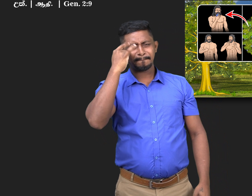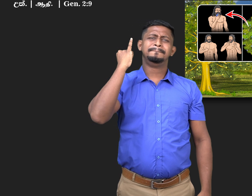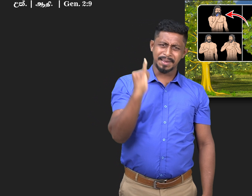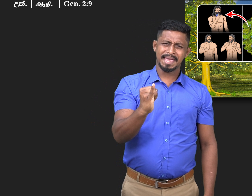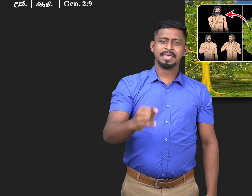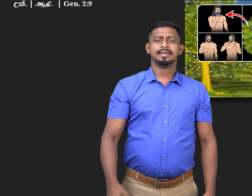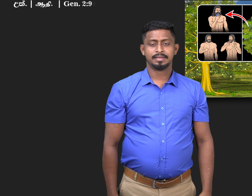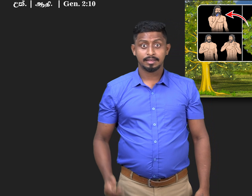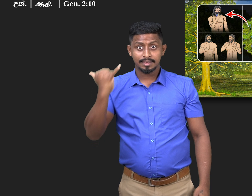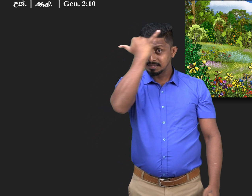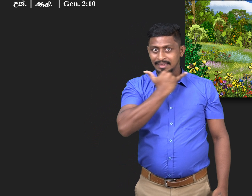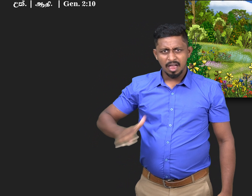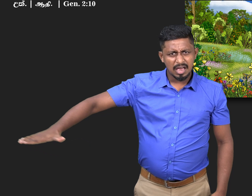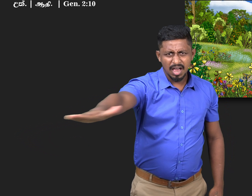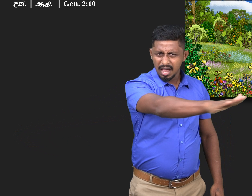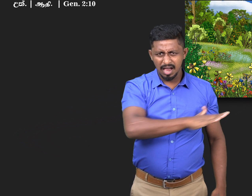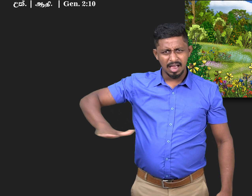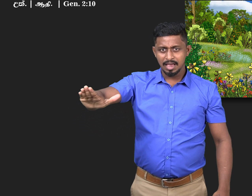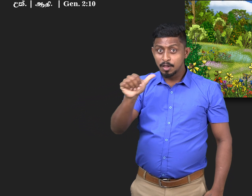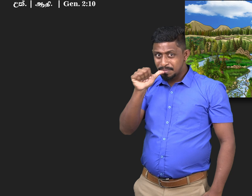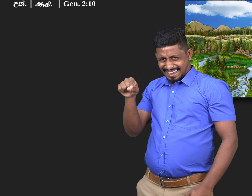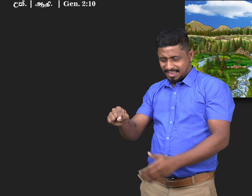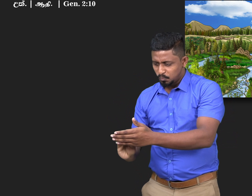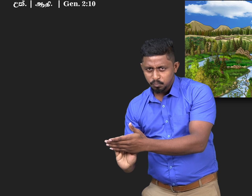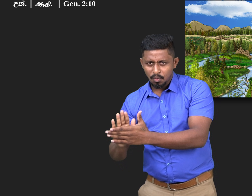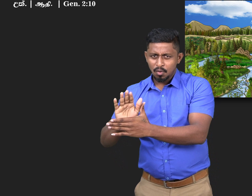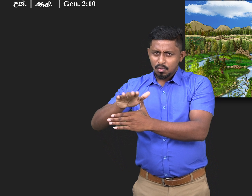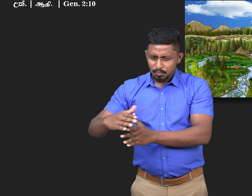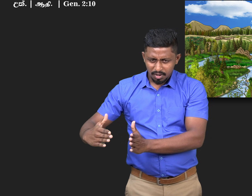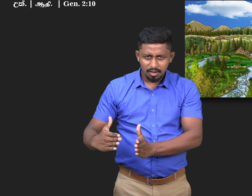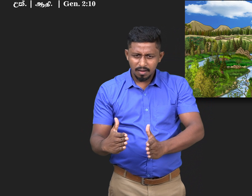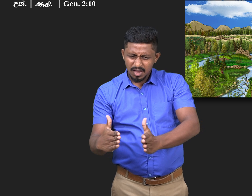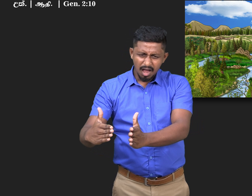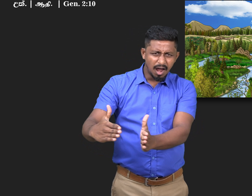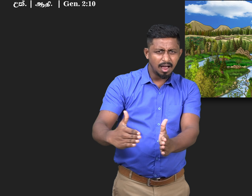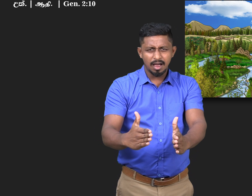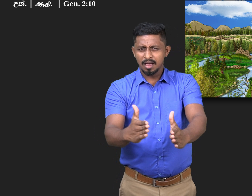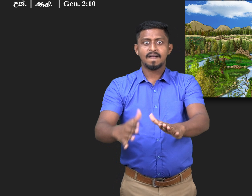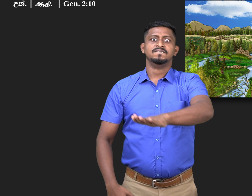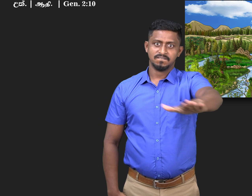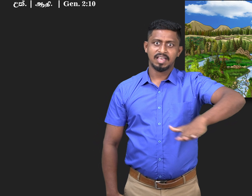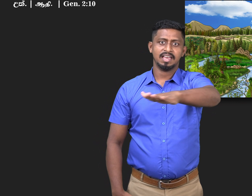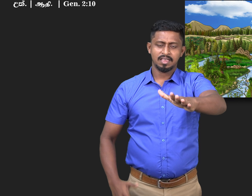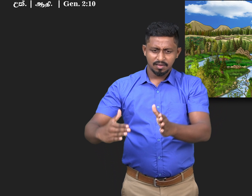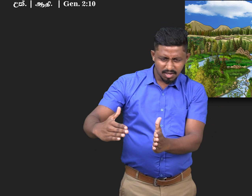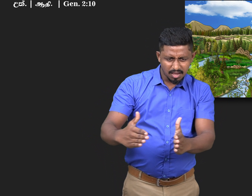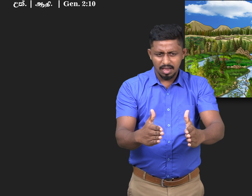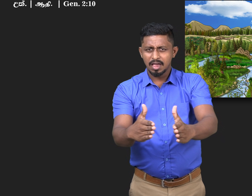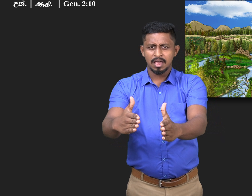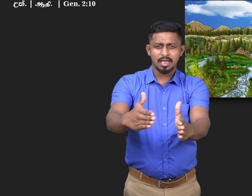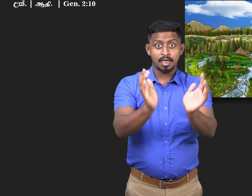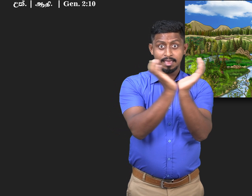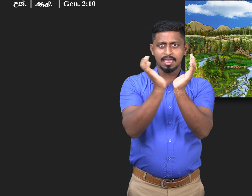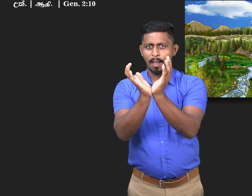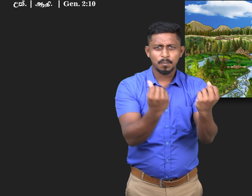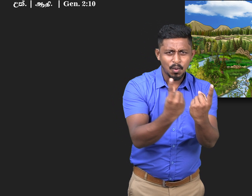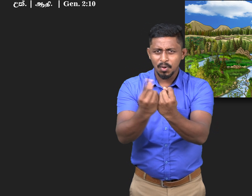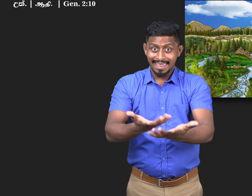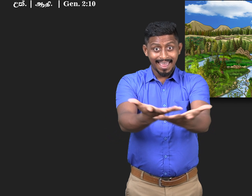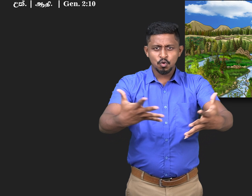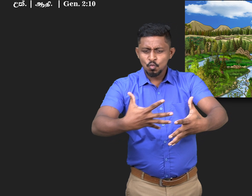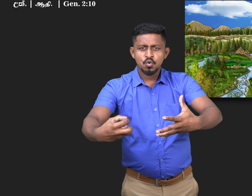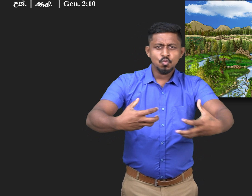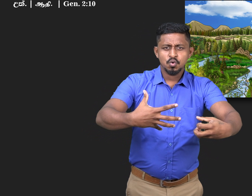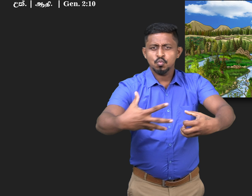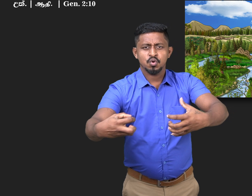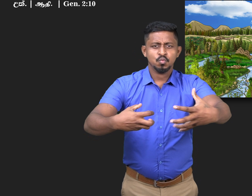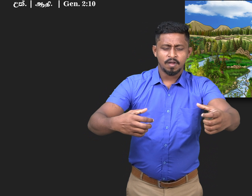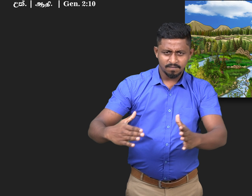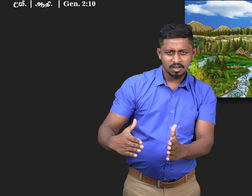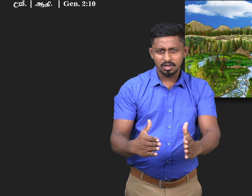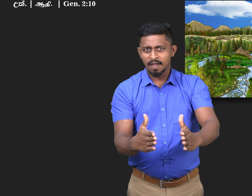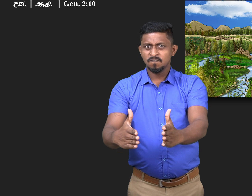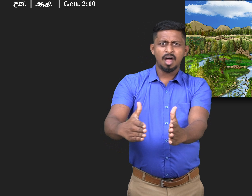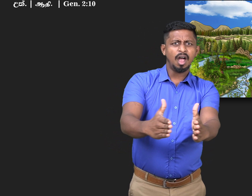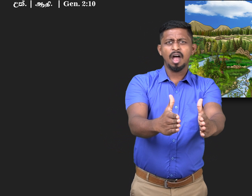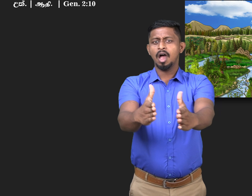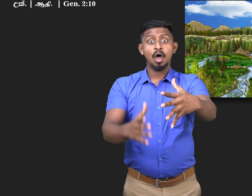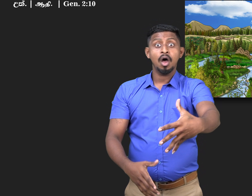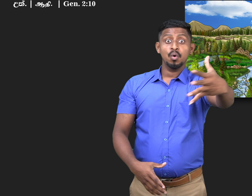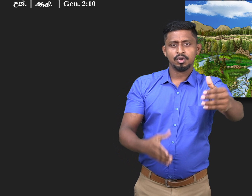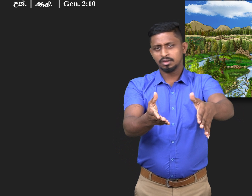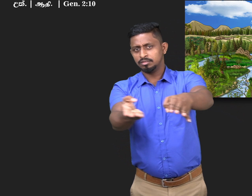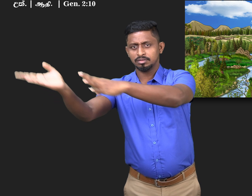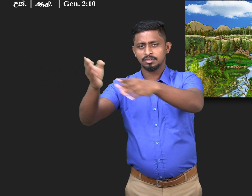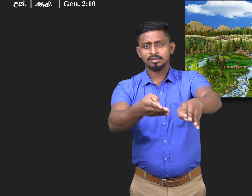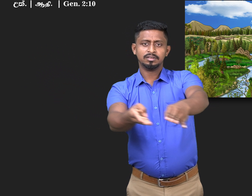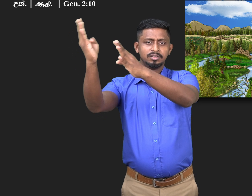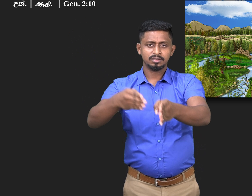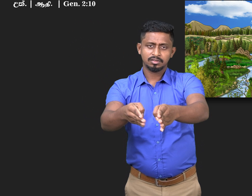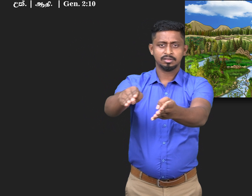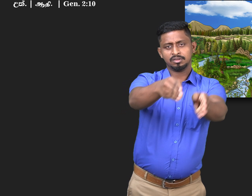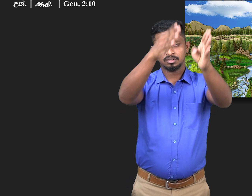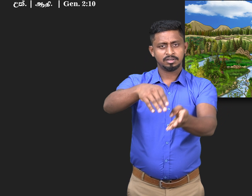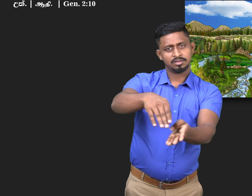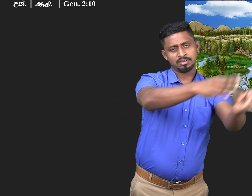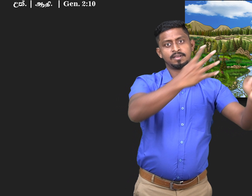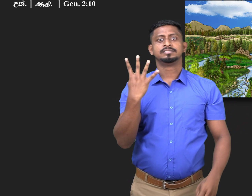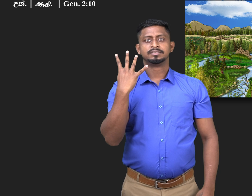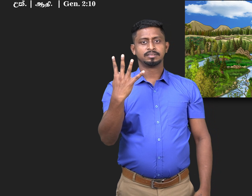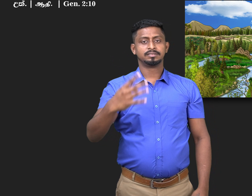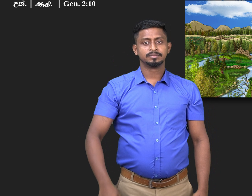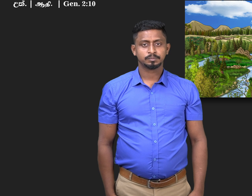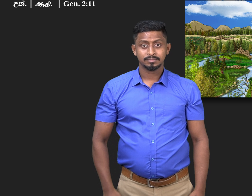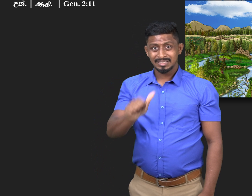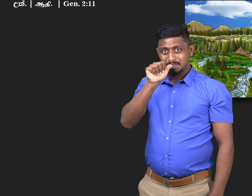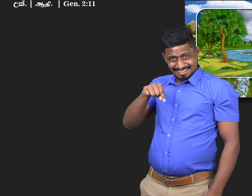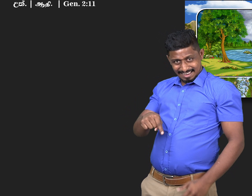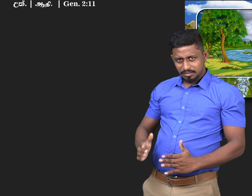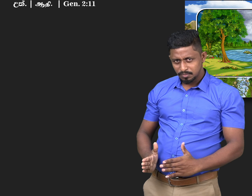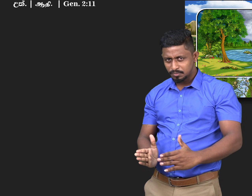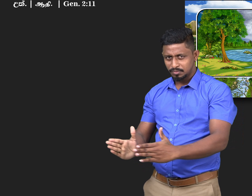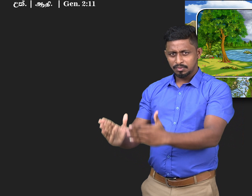Now a river flowed out of Eden to water the garden, and from there it branched into four headwaters: The name of the first river is Pishon;